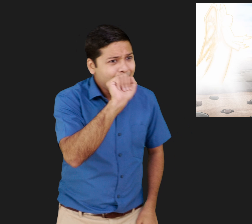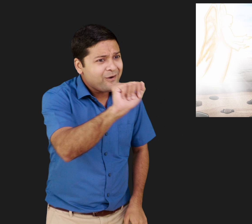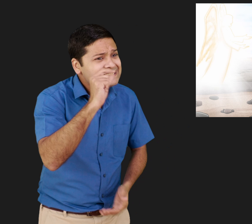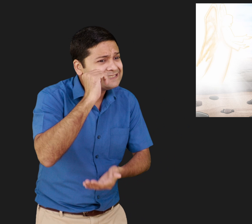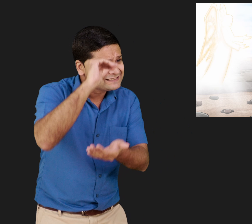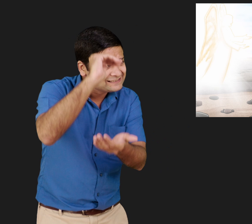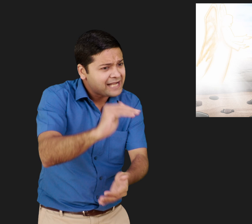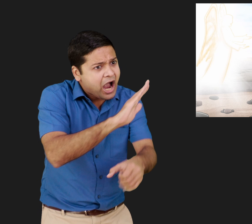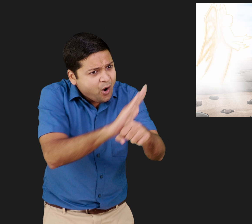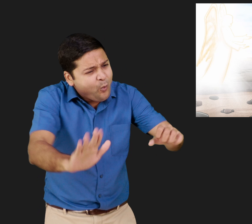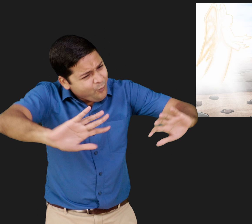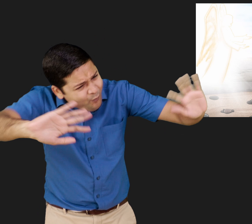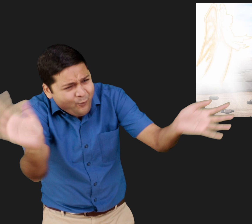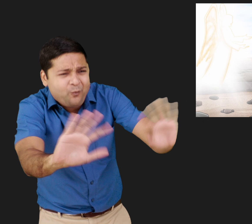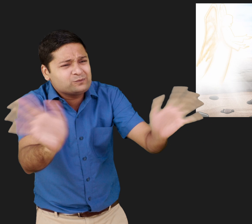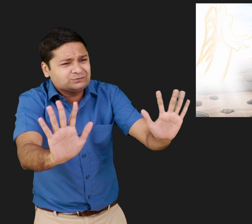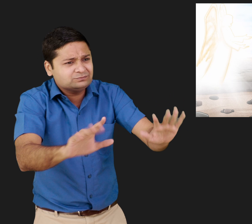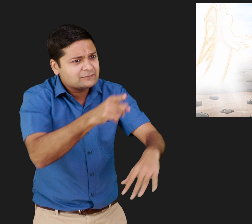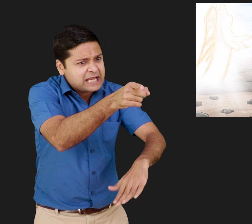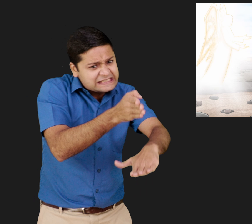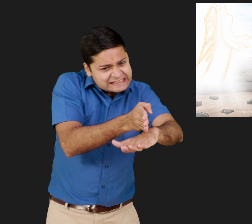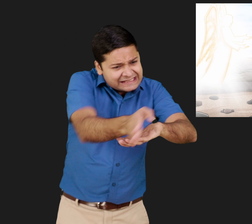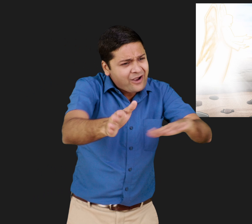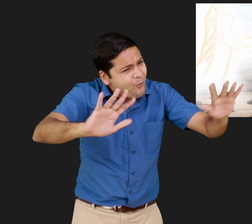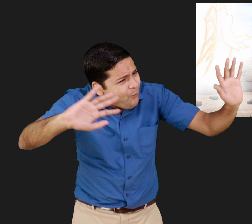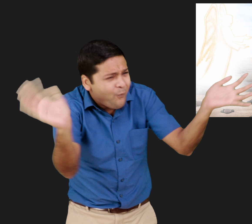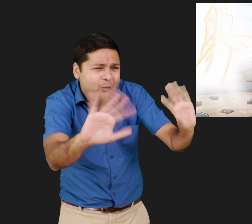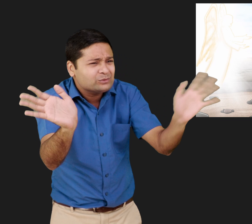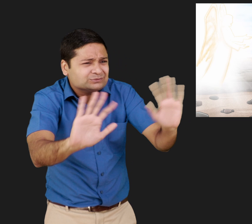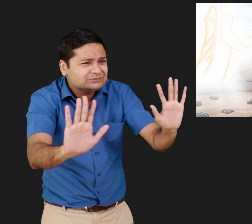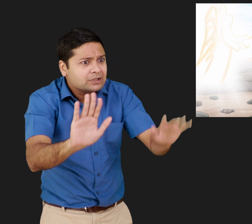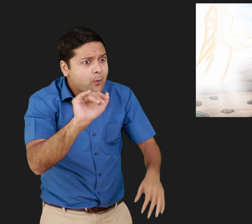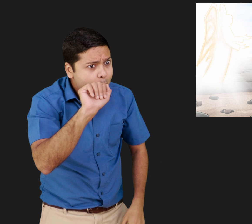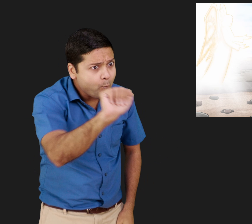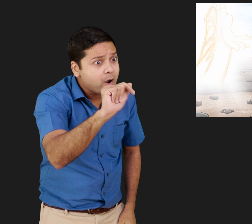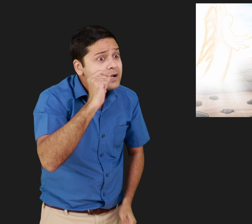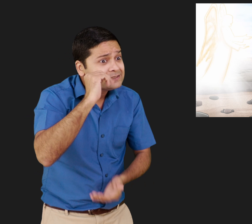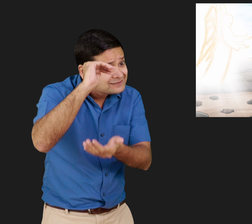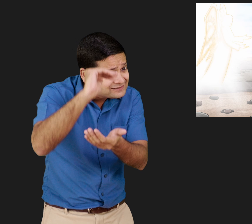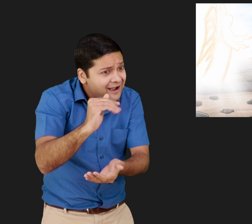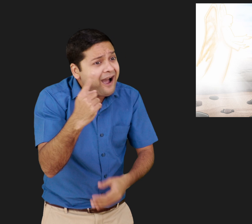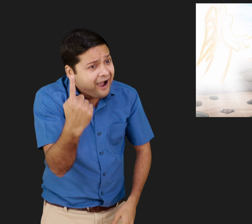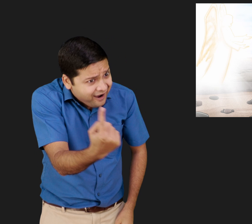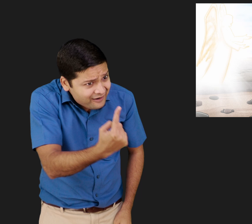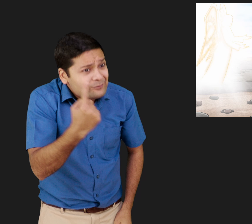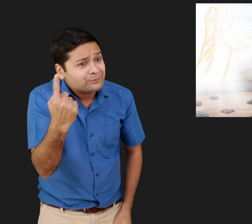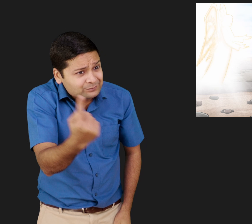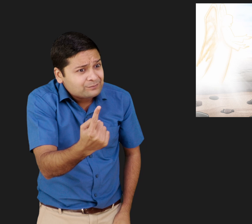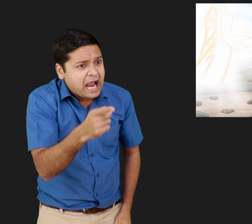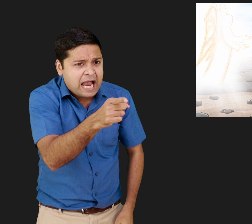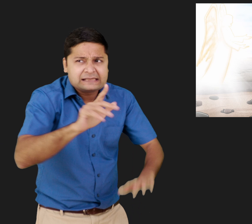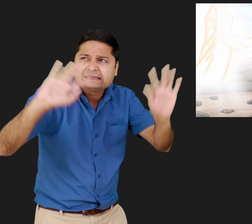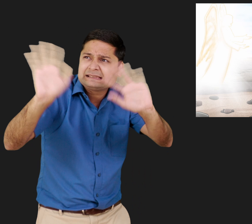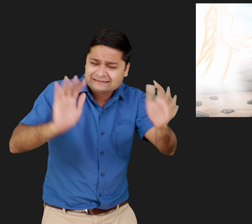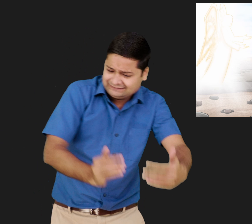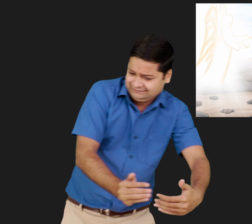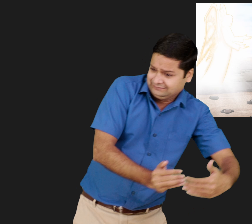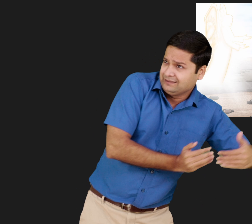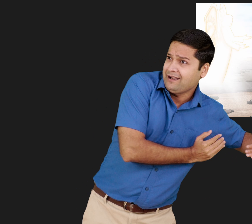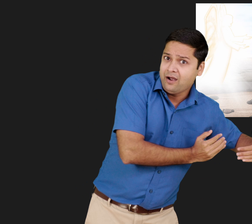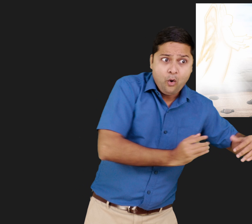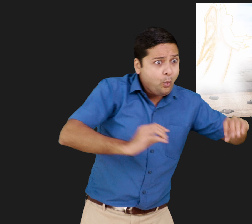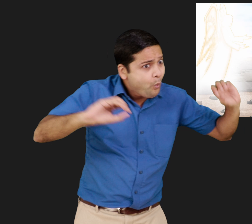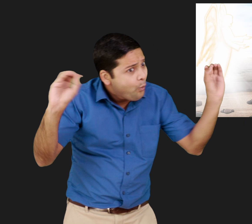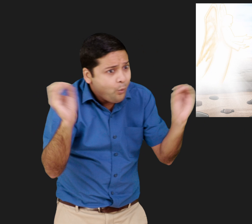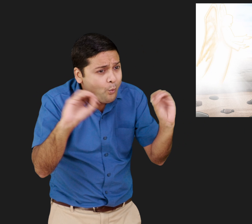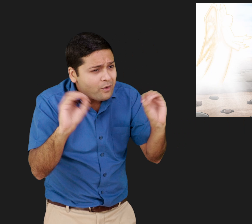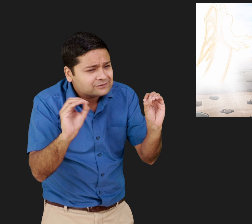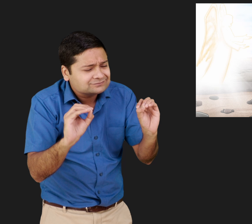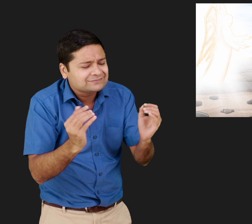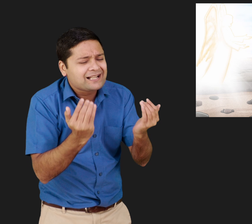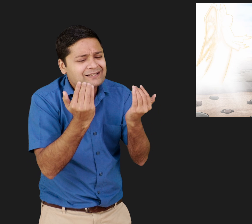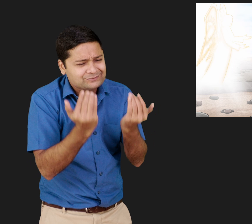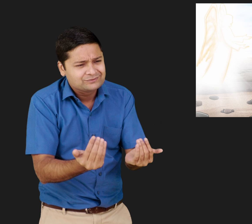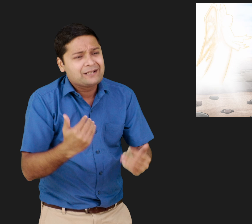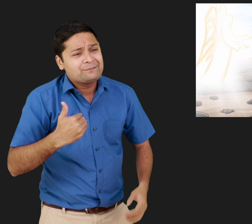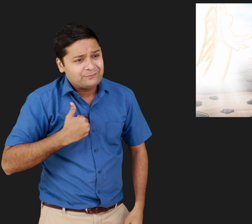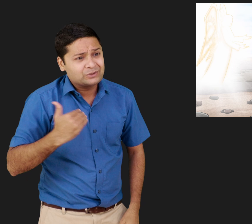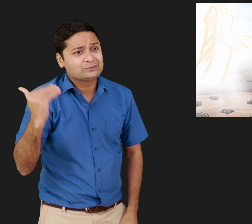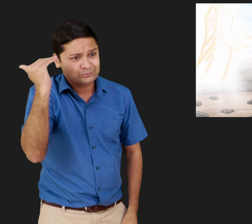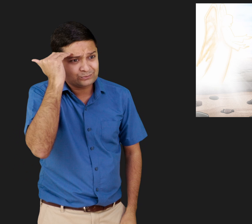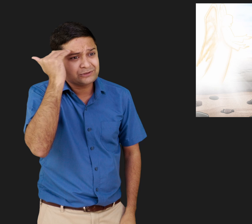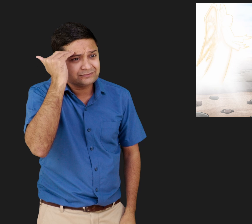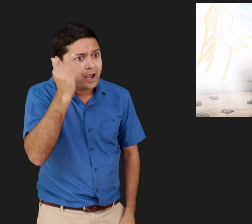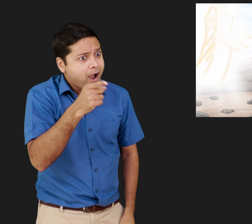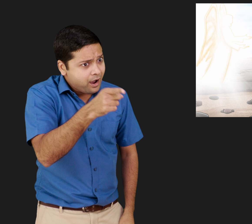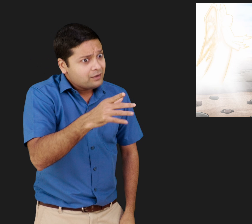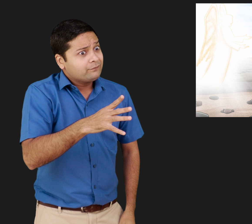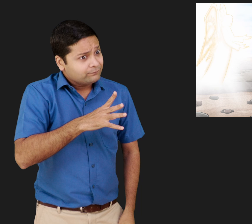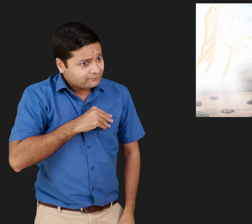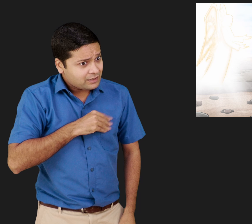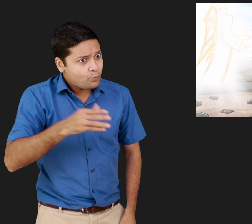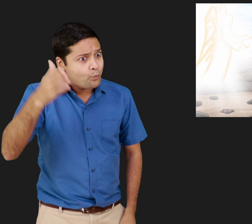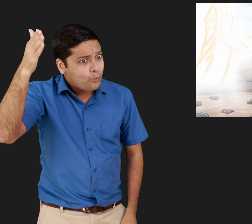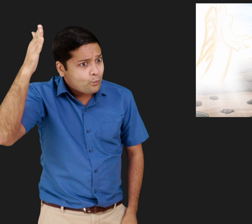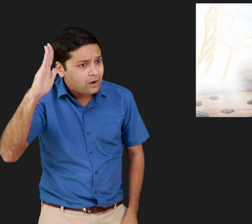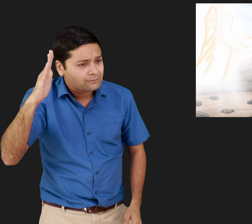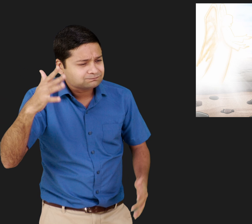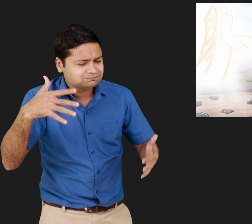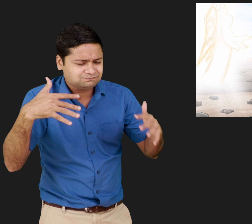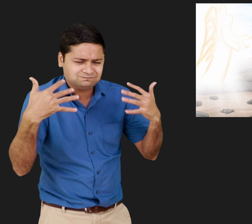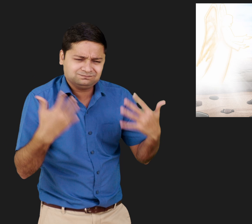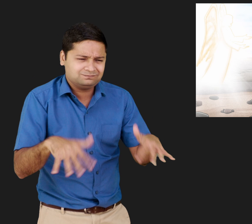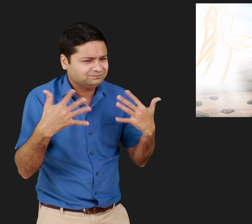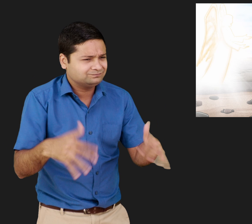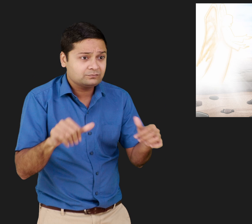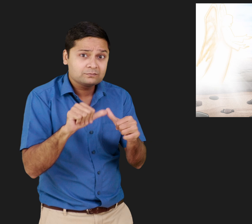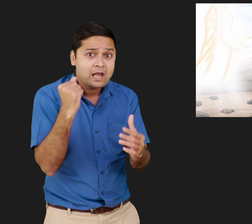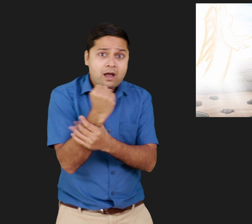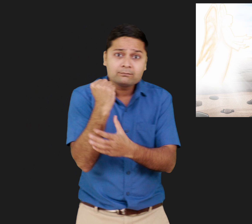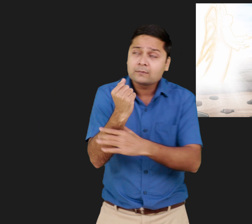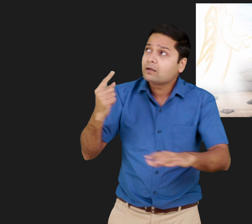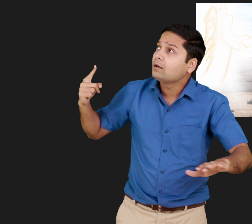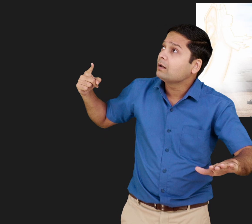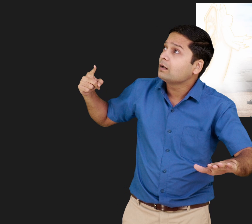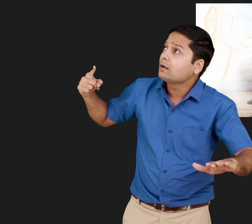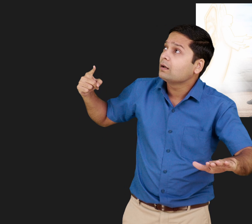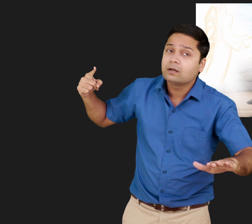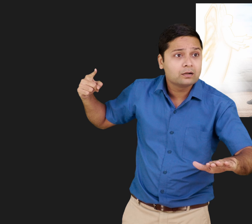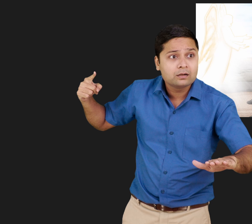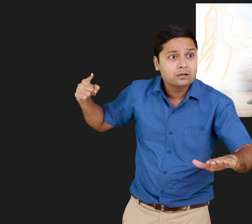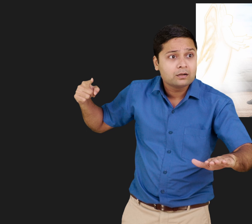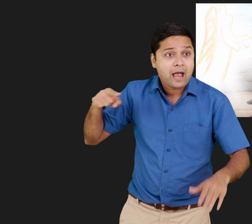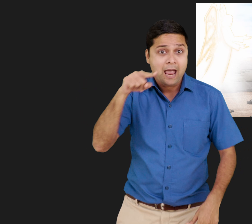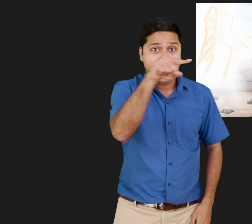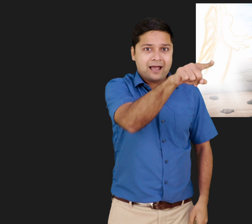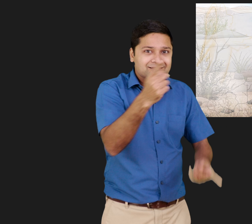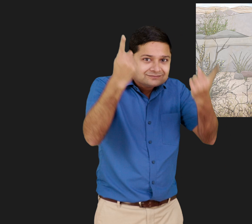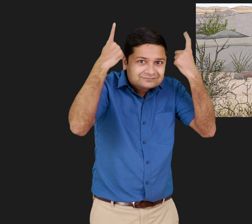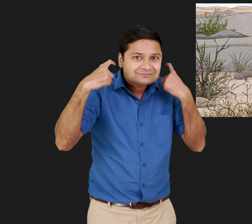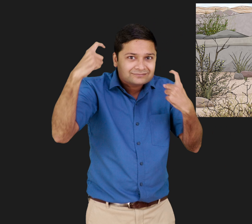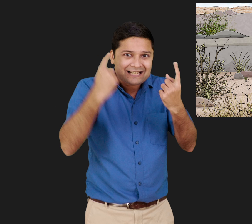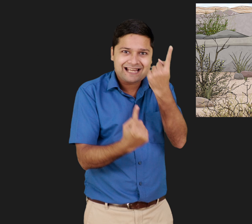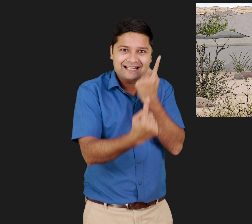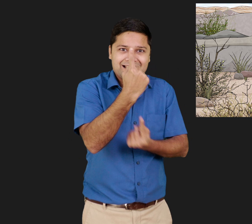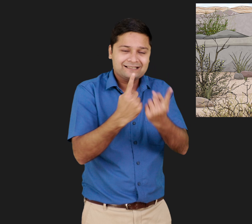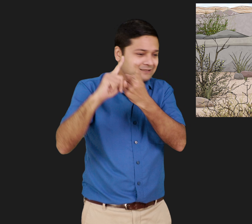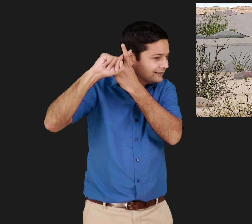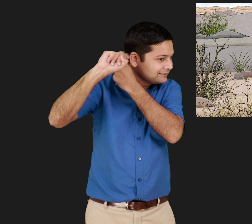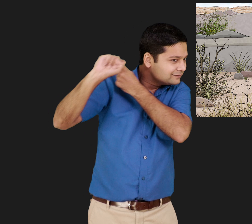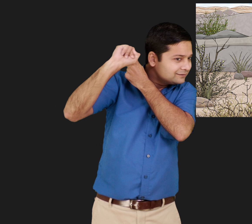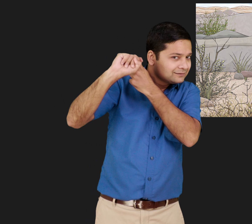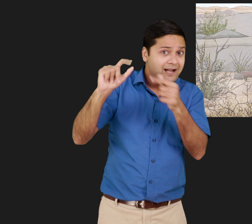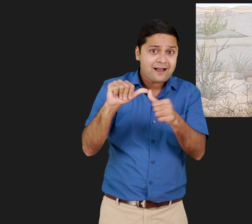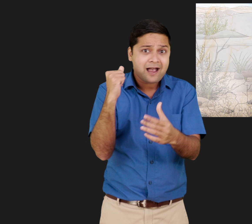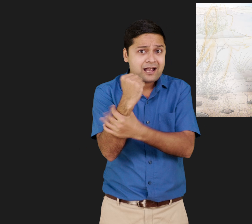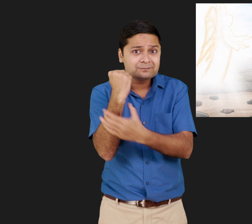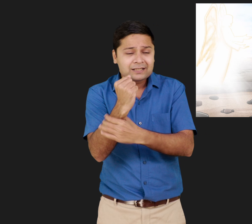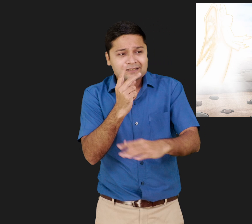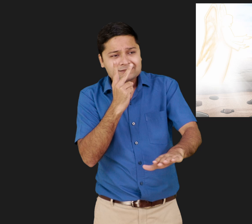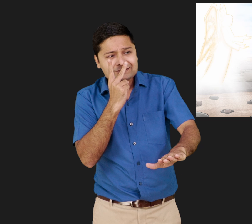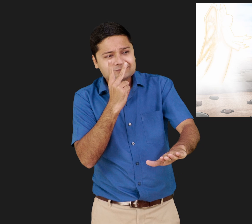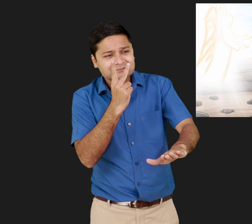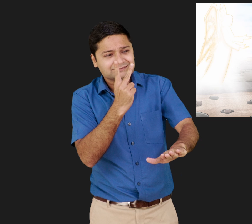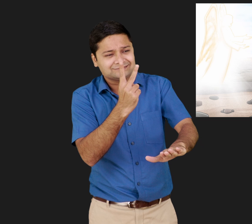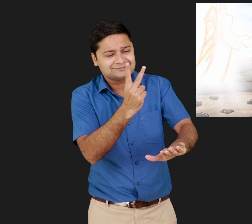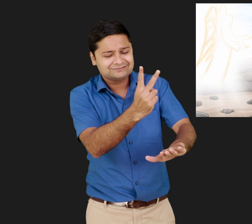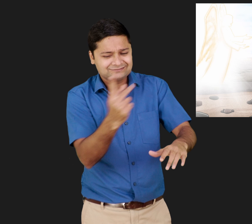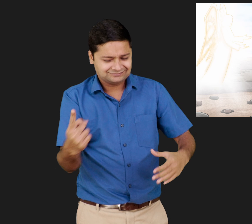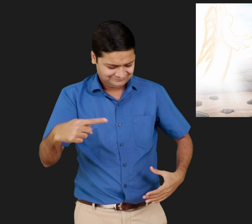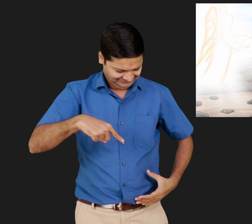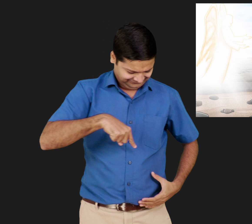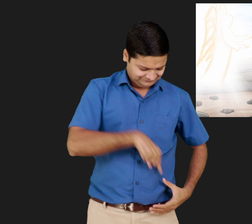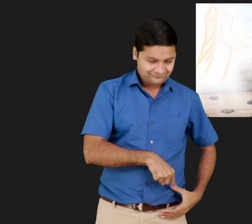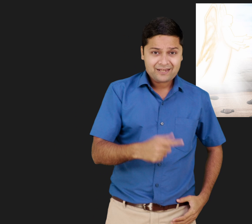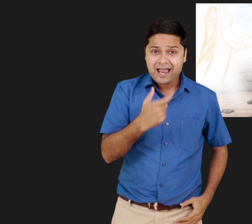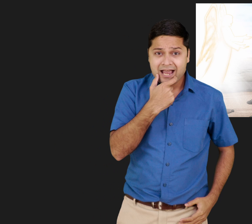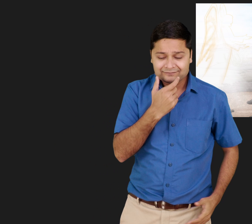“Do not lay a hand on the boy or do anything to him,” said the angel, “for now I know that you fear God, since you have not withheld your only son from me.”